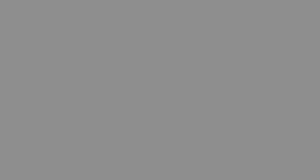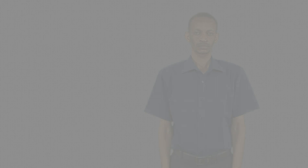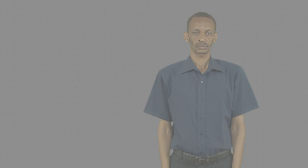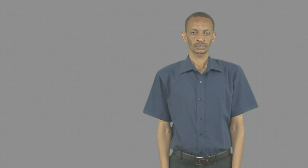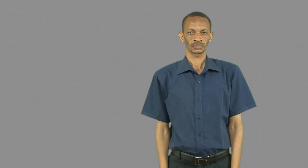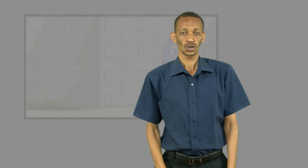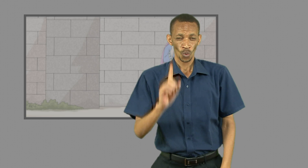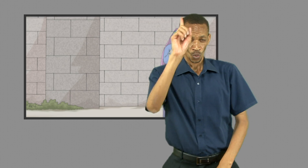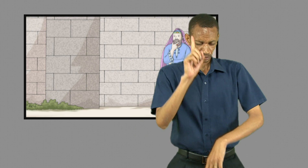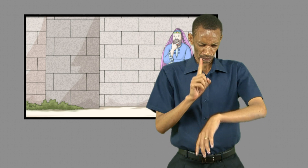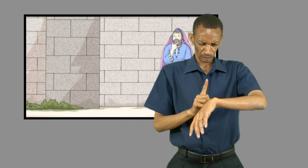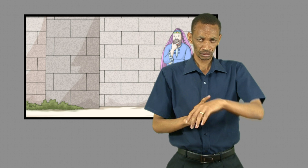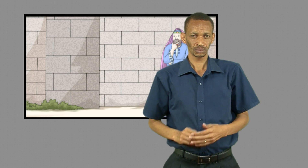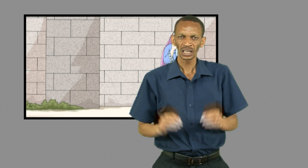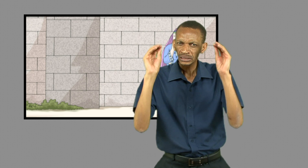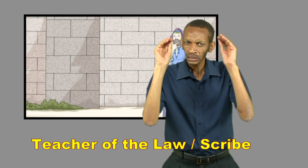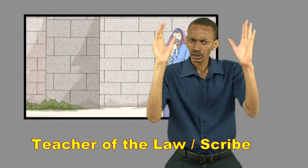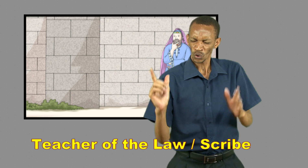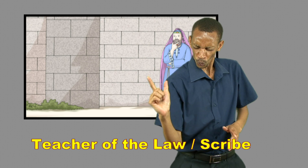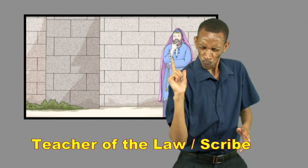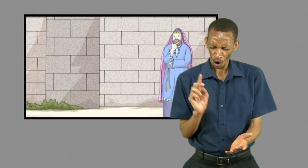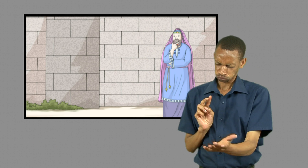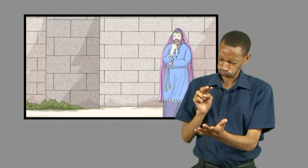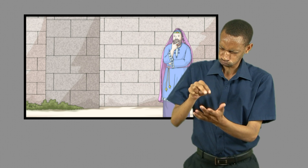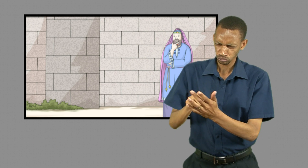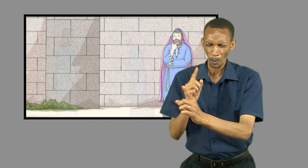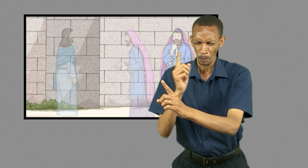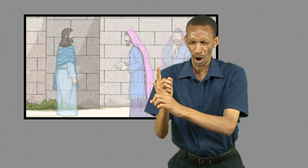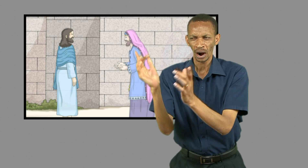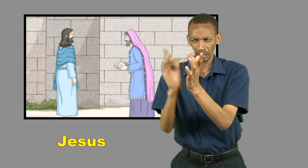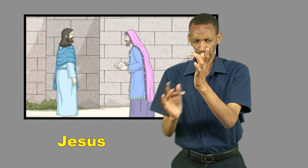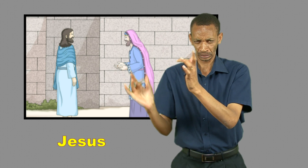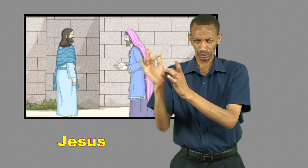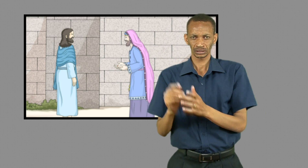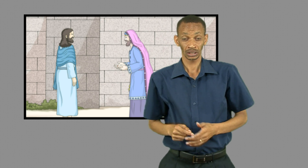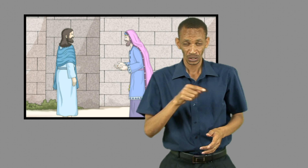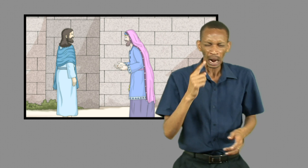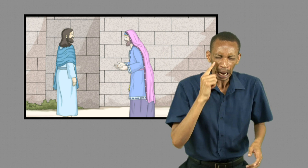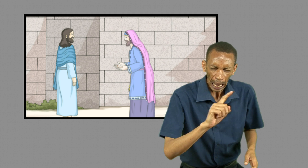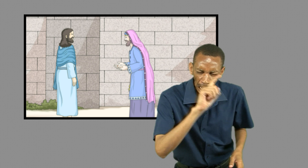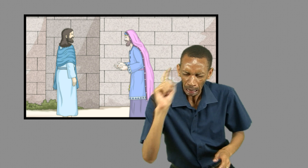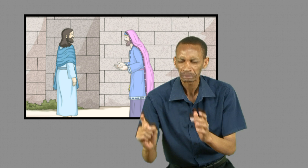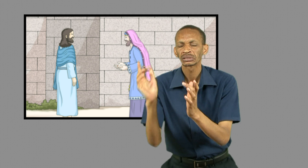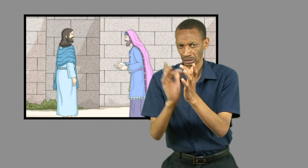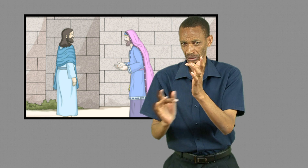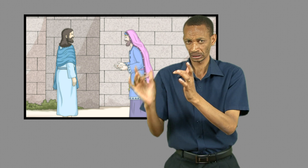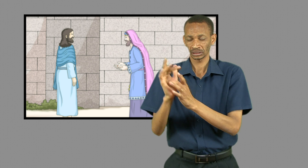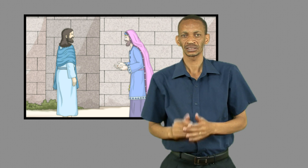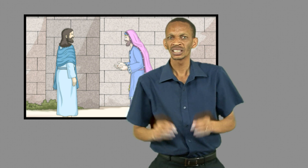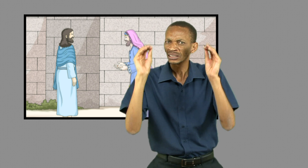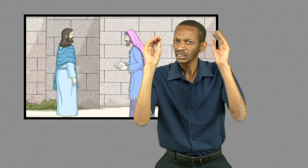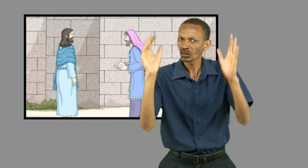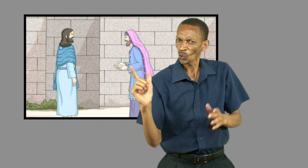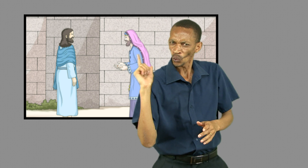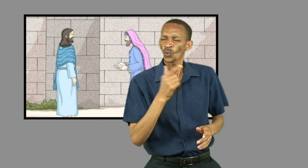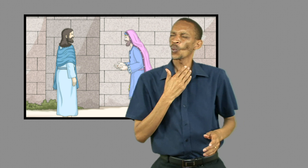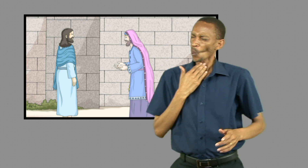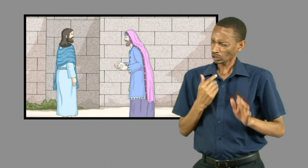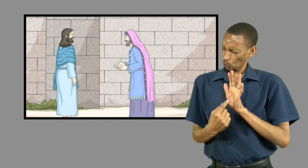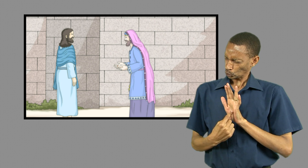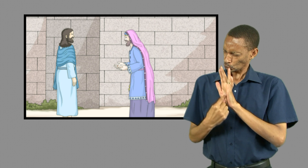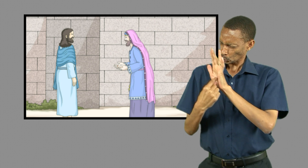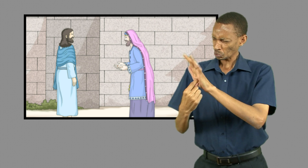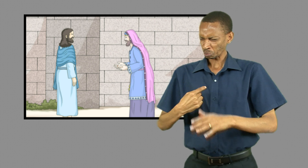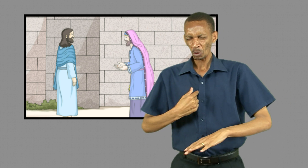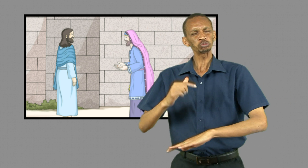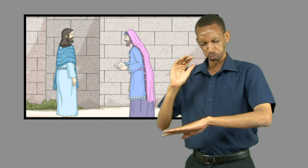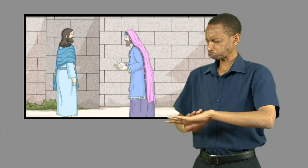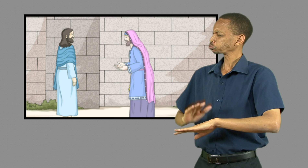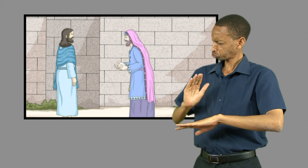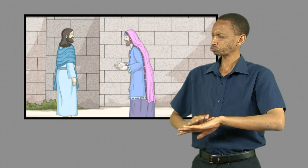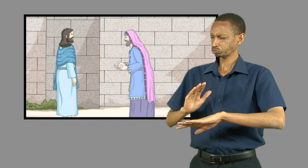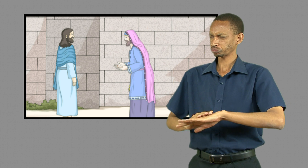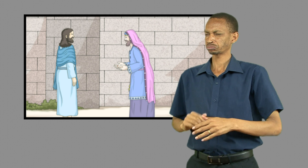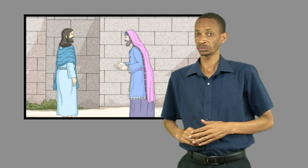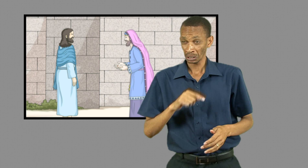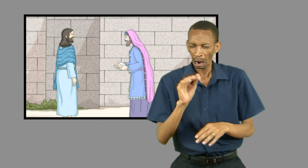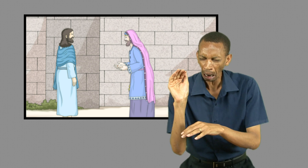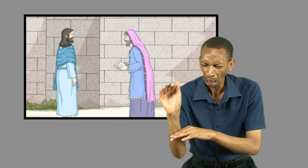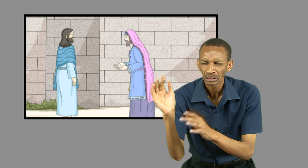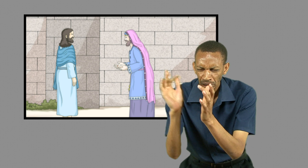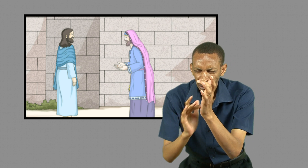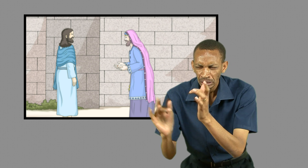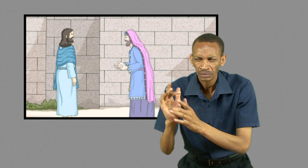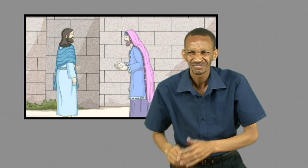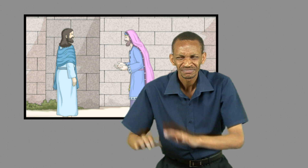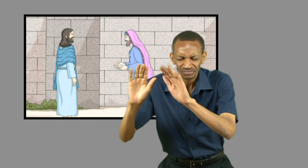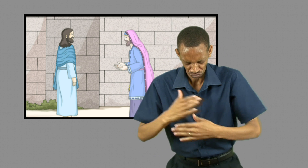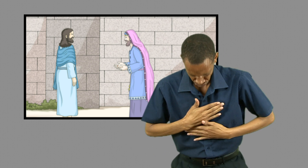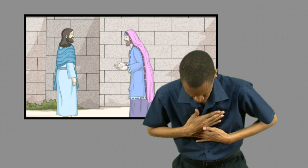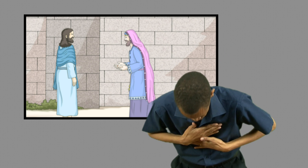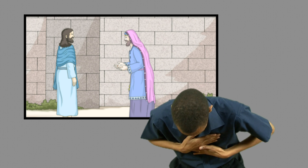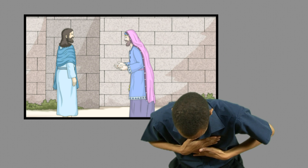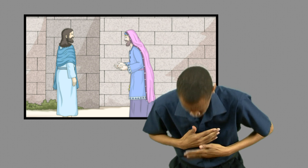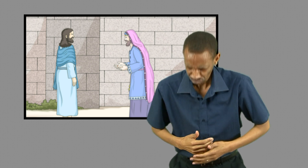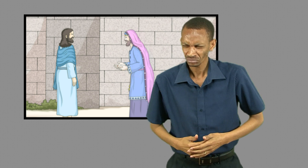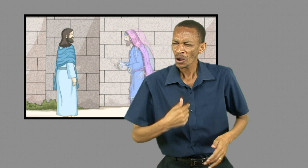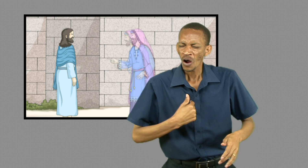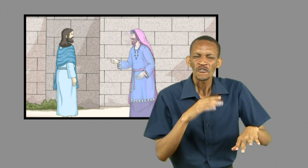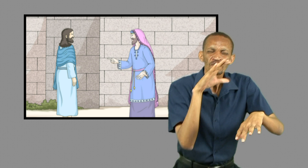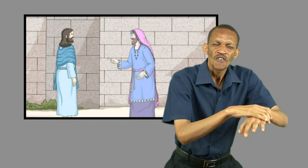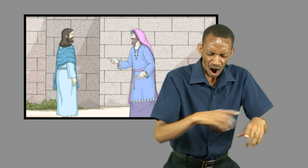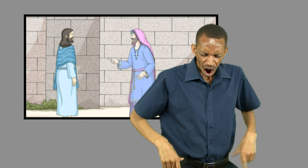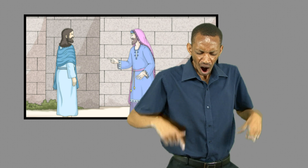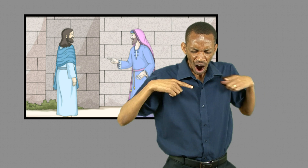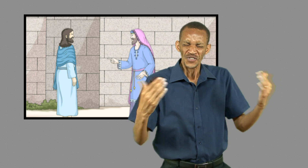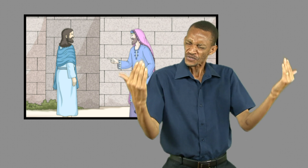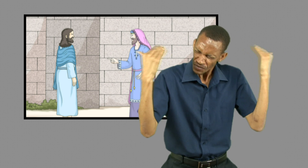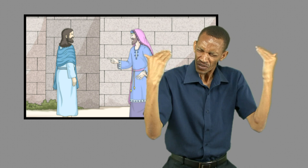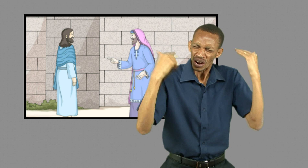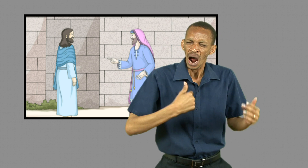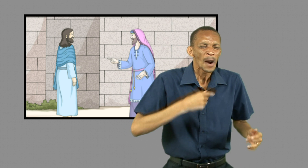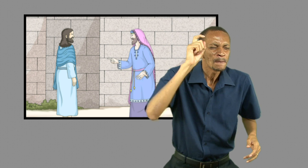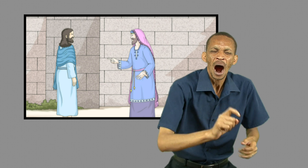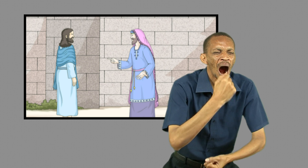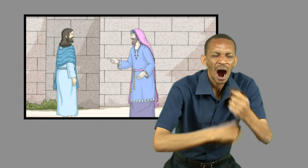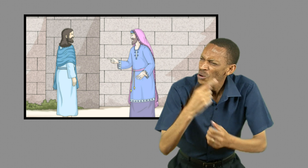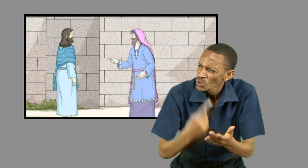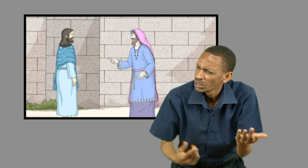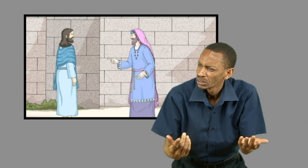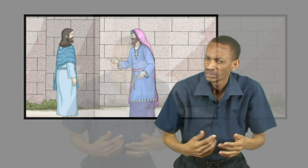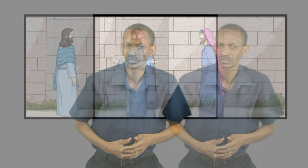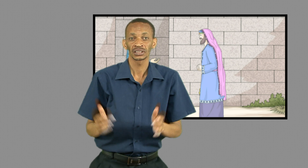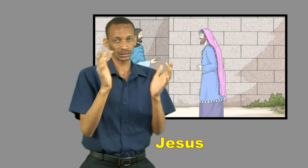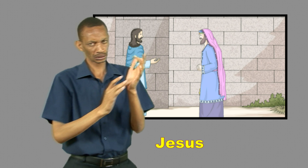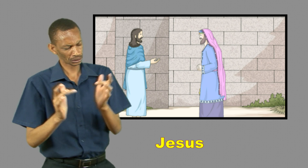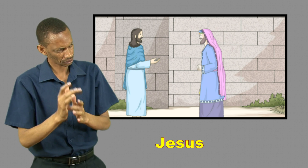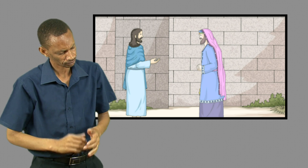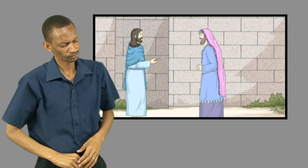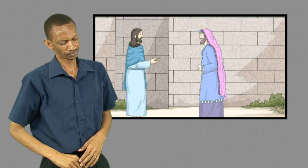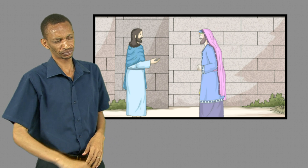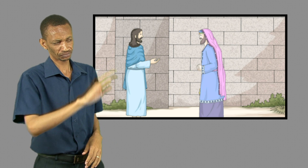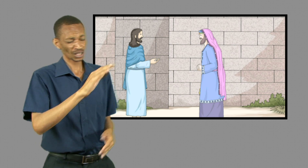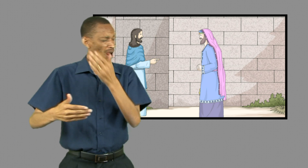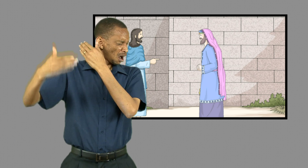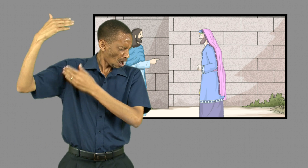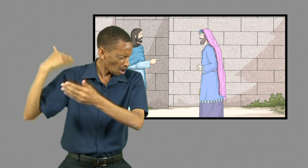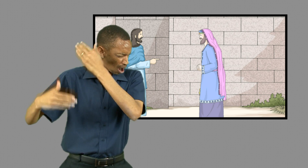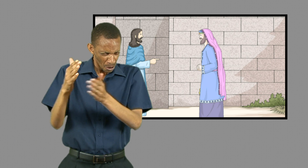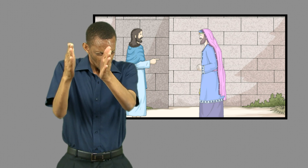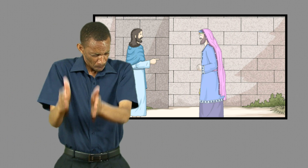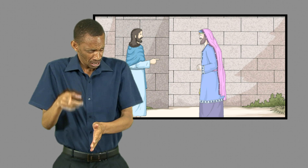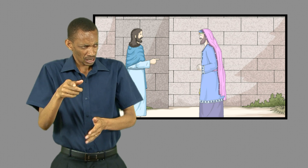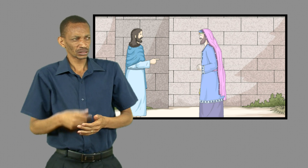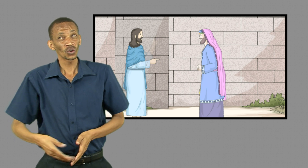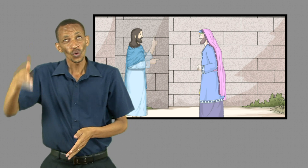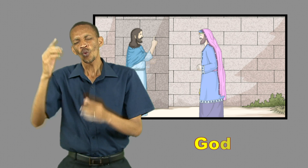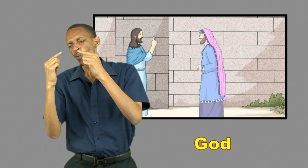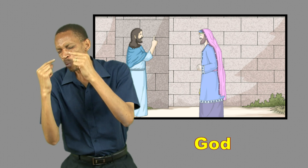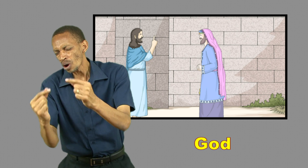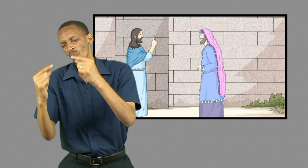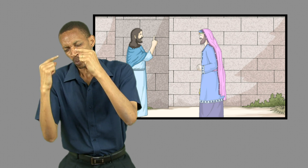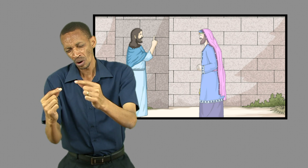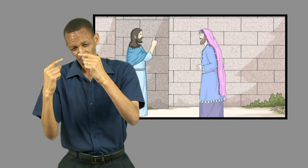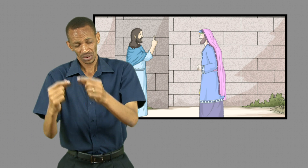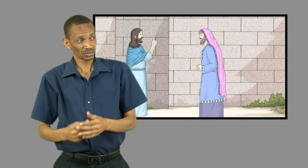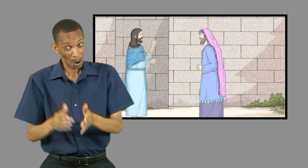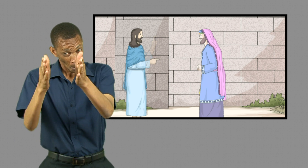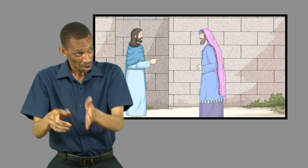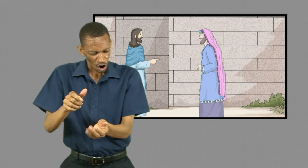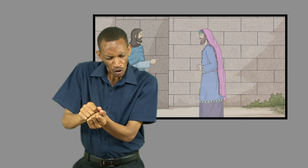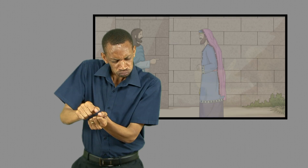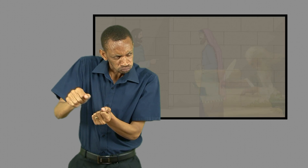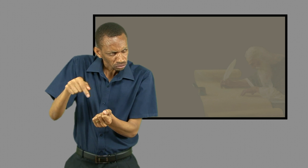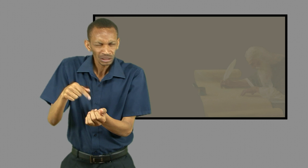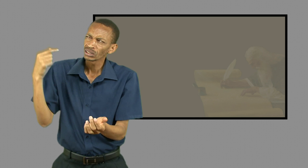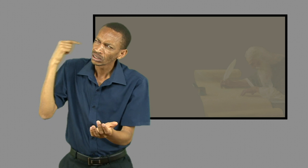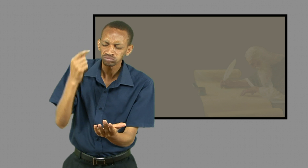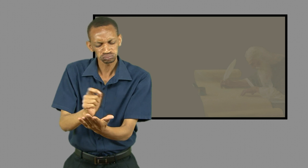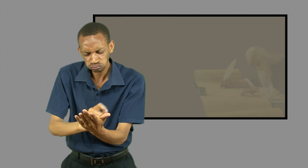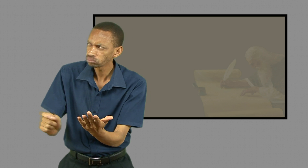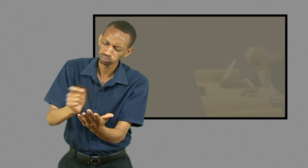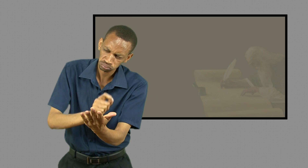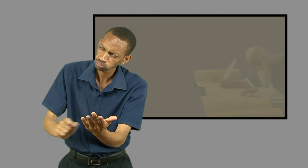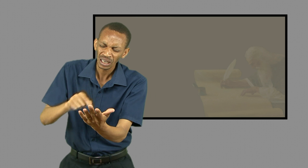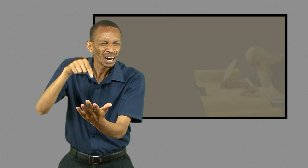One day an expert in the law stood up to test Him. “Teacher,” he asked, “what must I do to inherit eternal life?” “What is written in the Law?” Jesus replied.